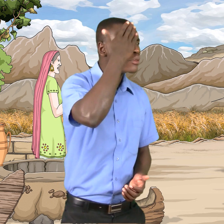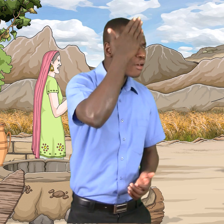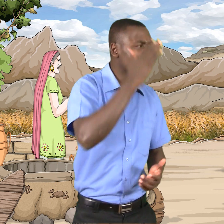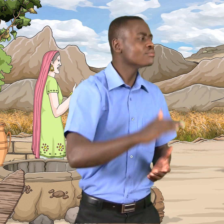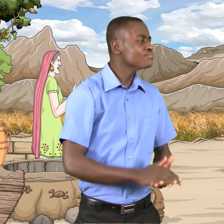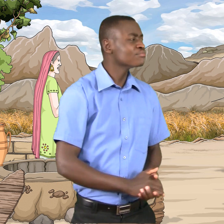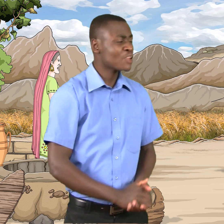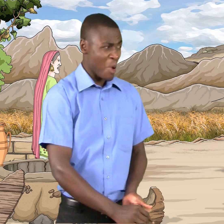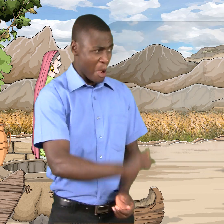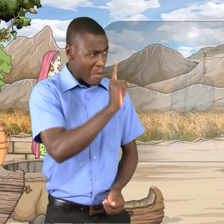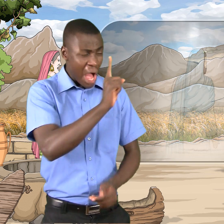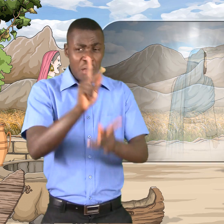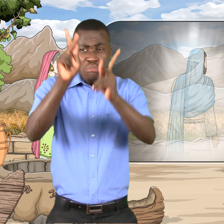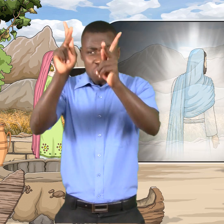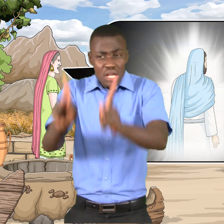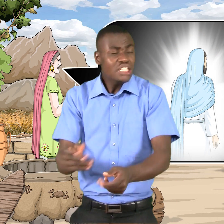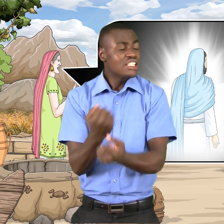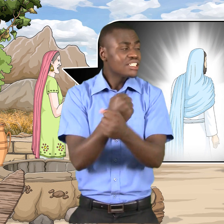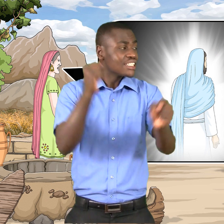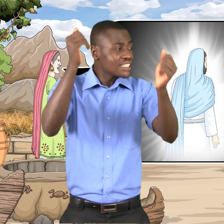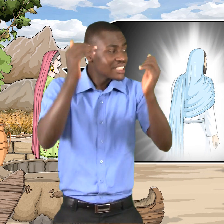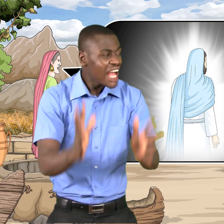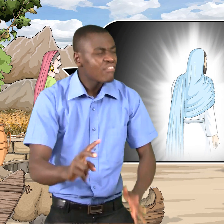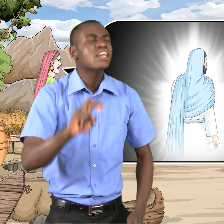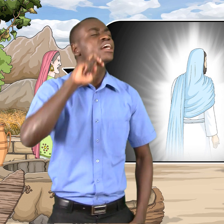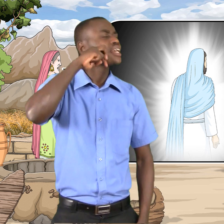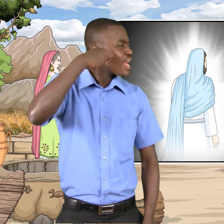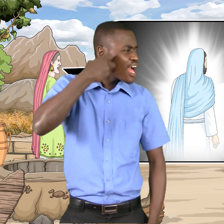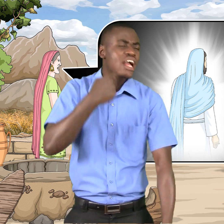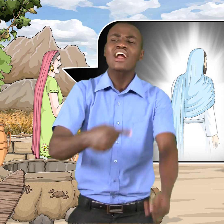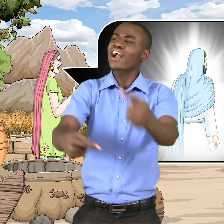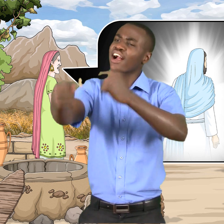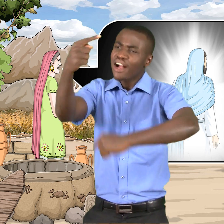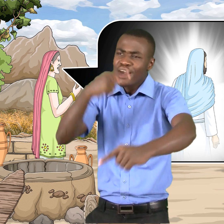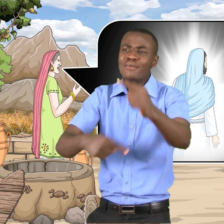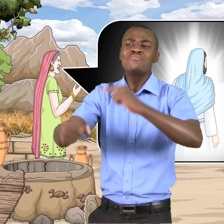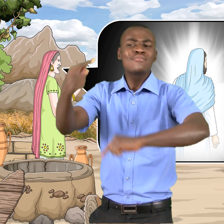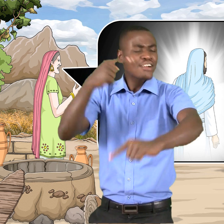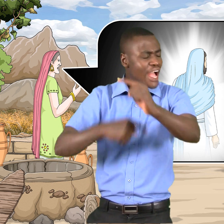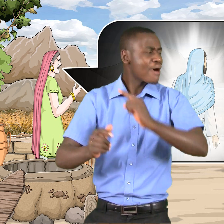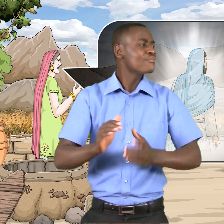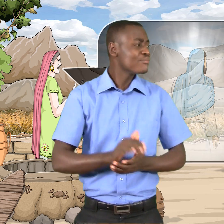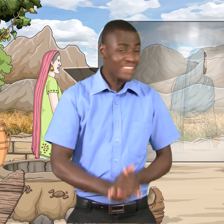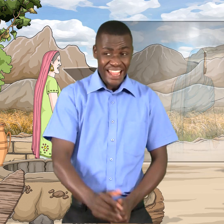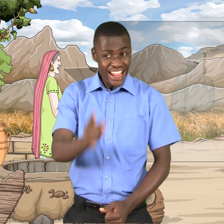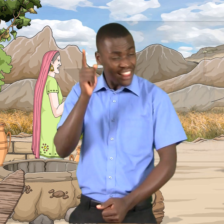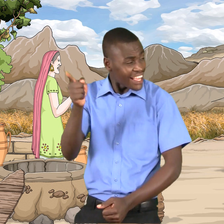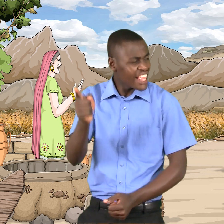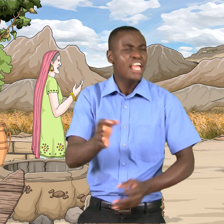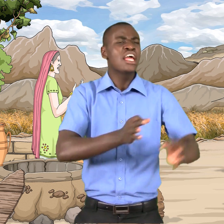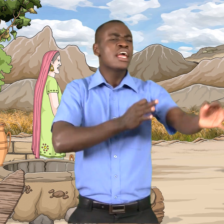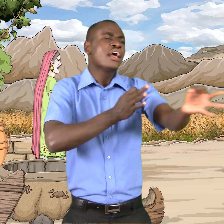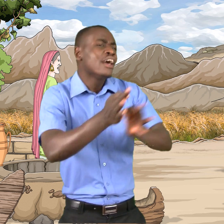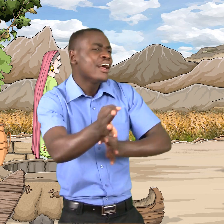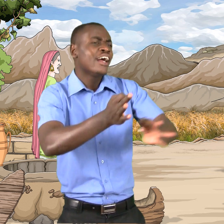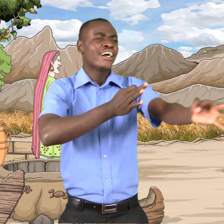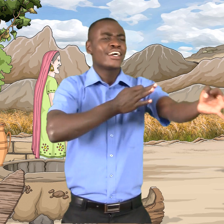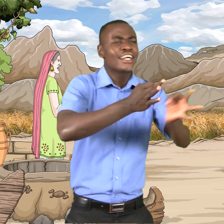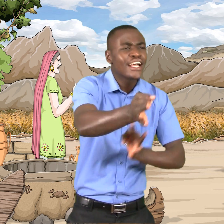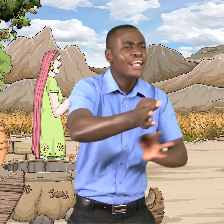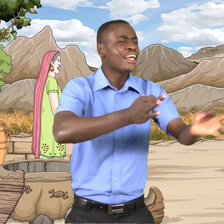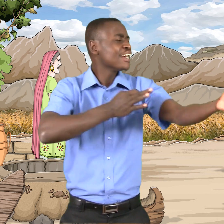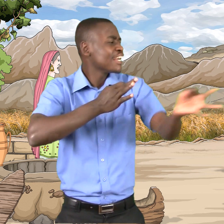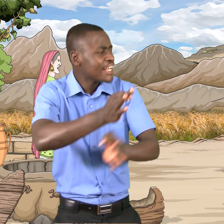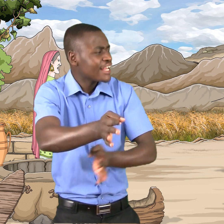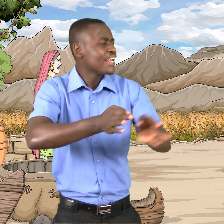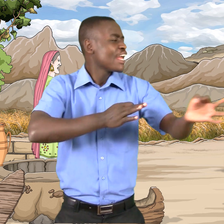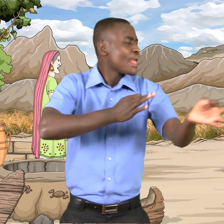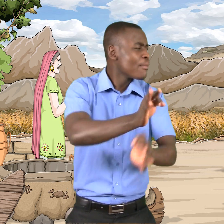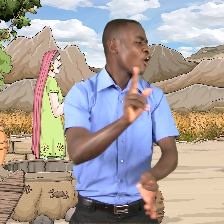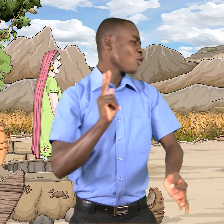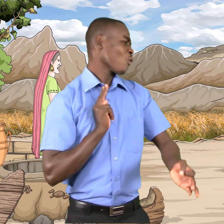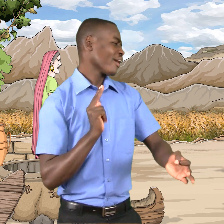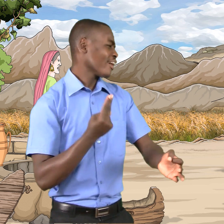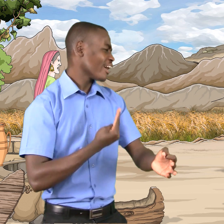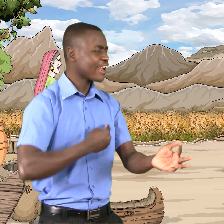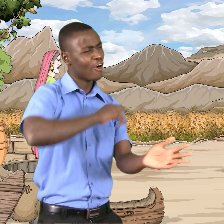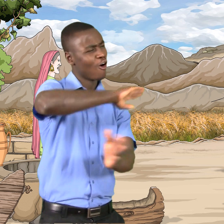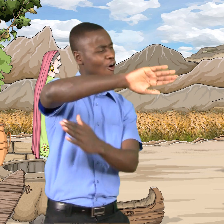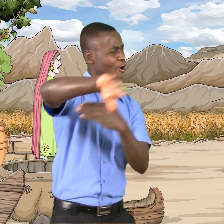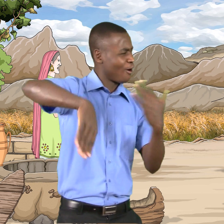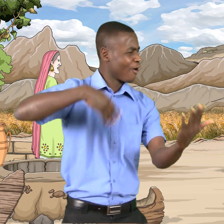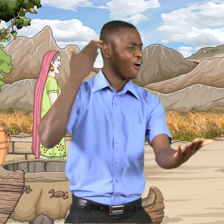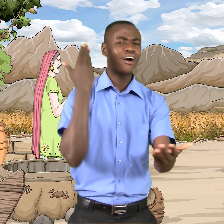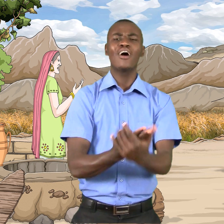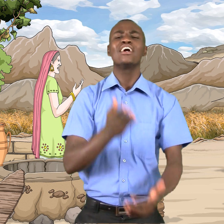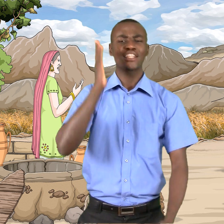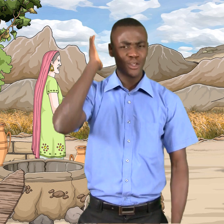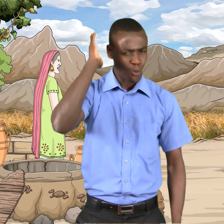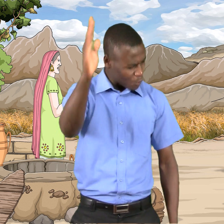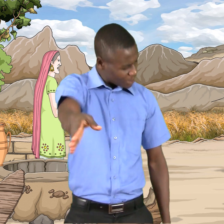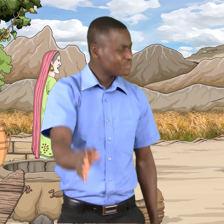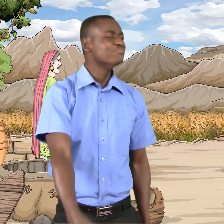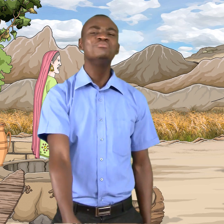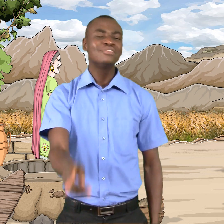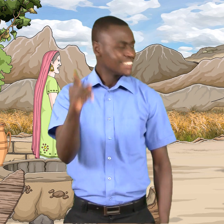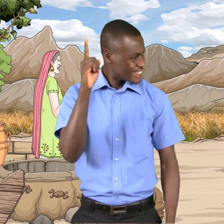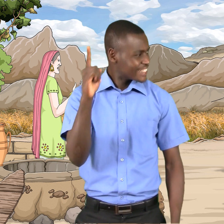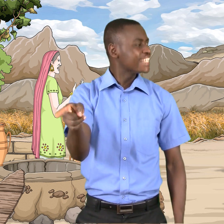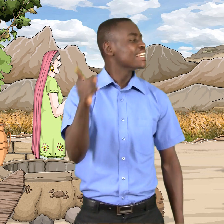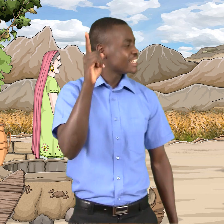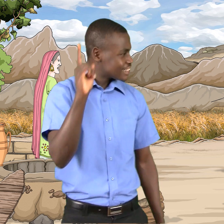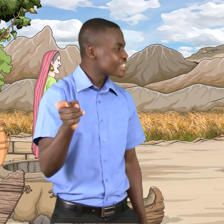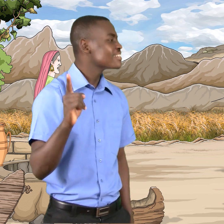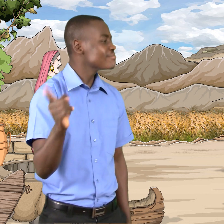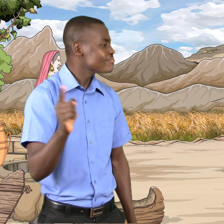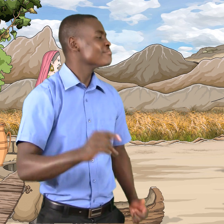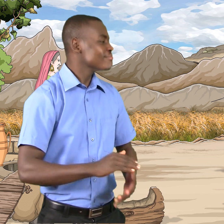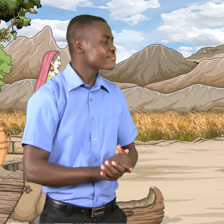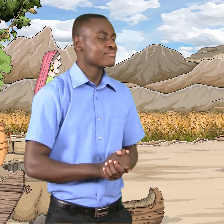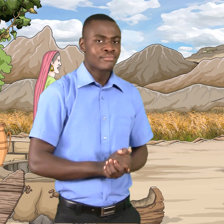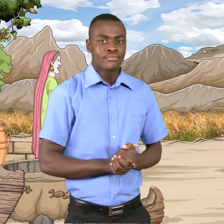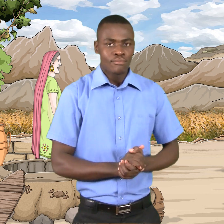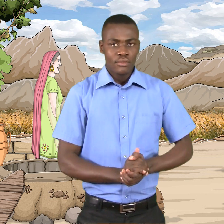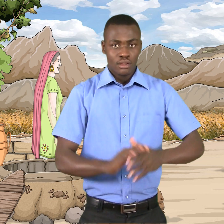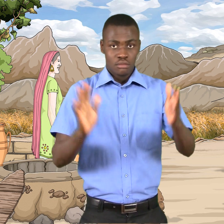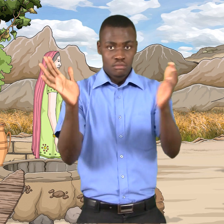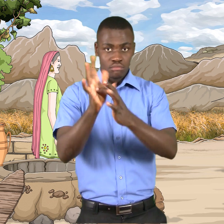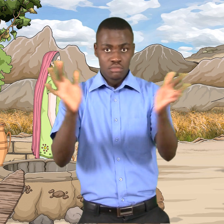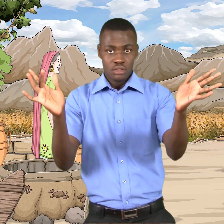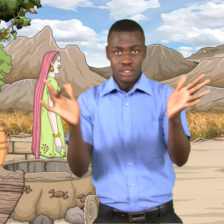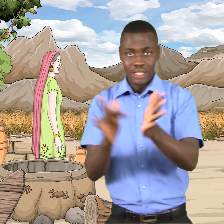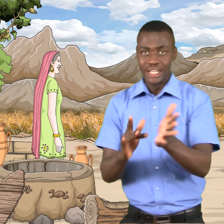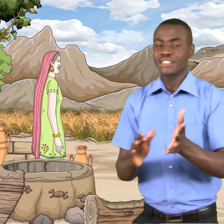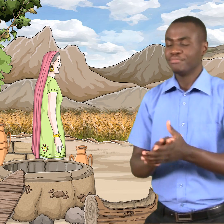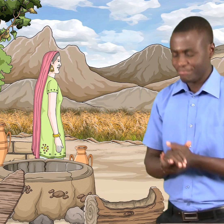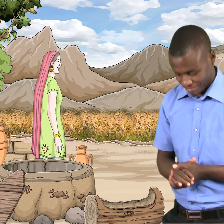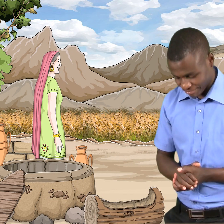The woman said, “I know that Messiah” (called Christ) “is coming.